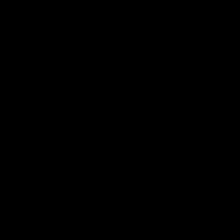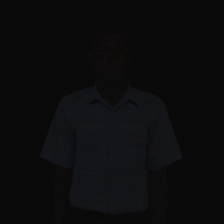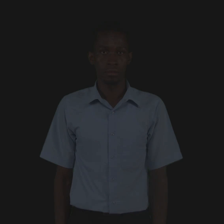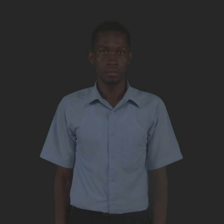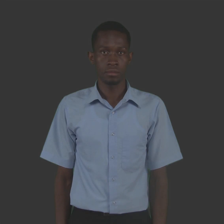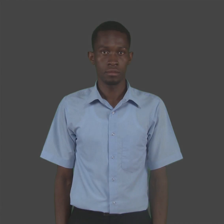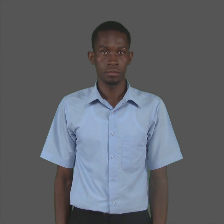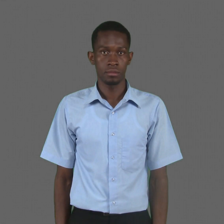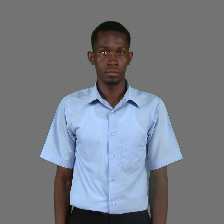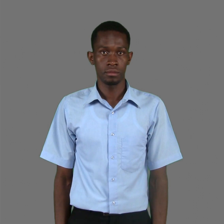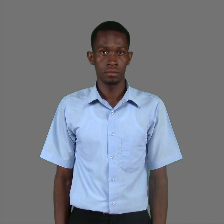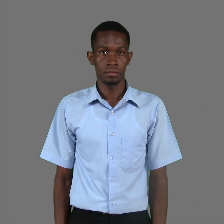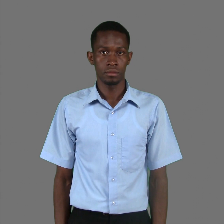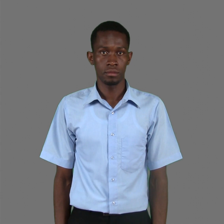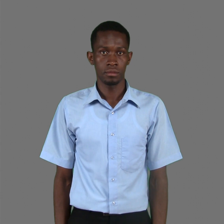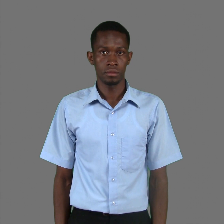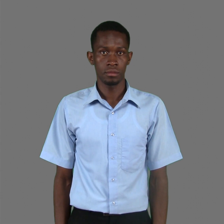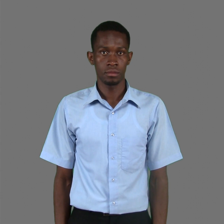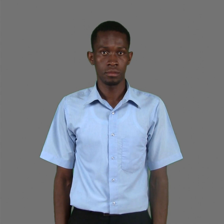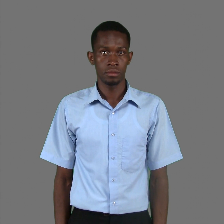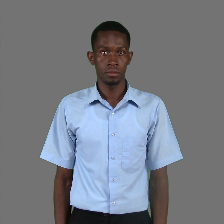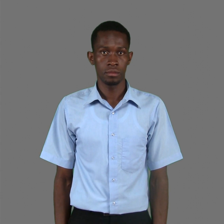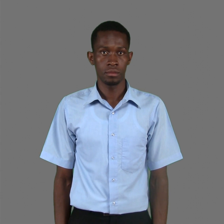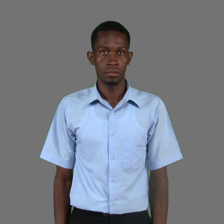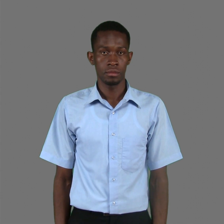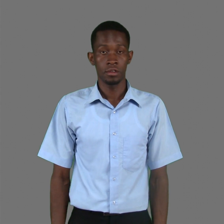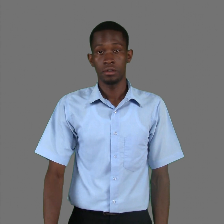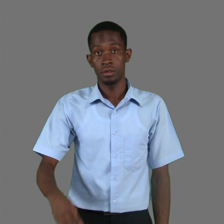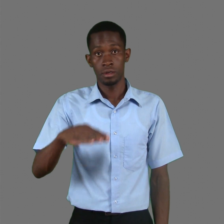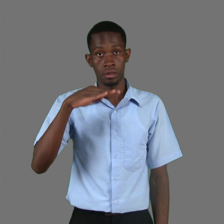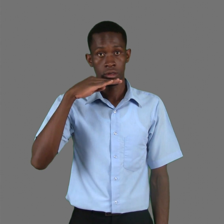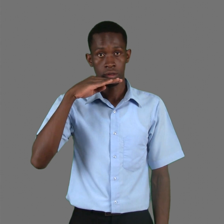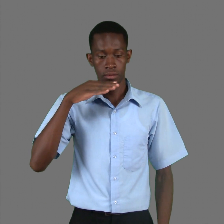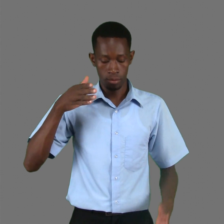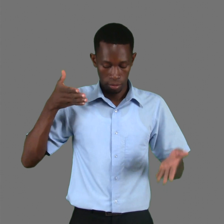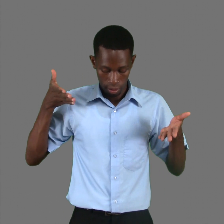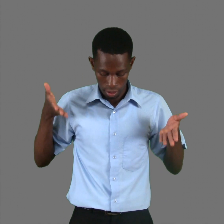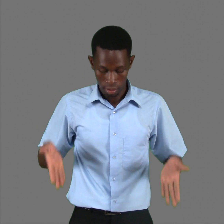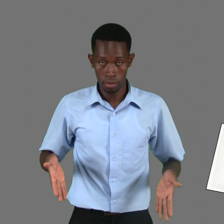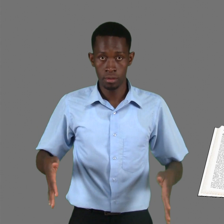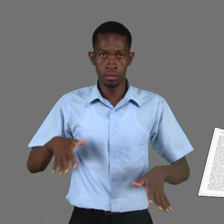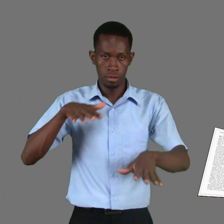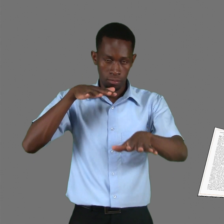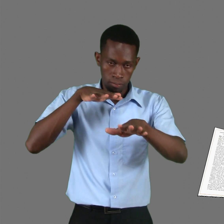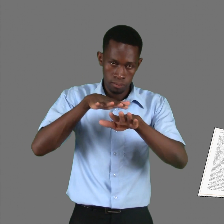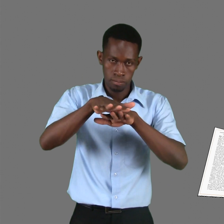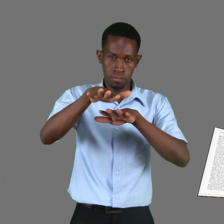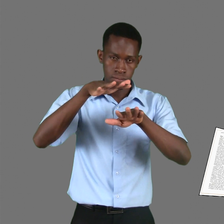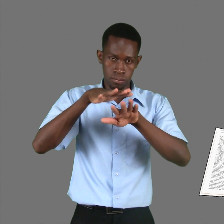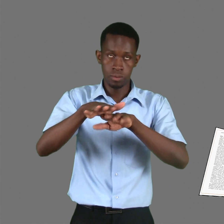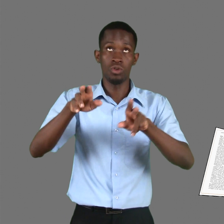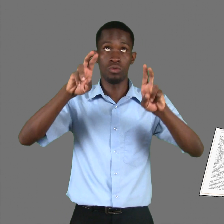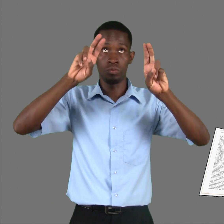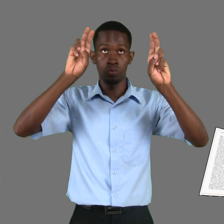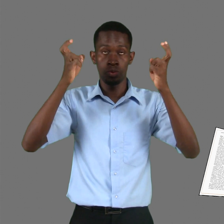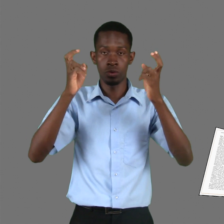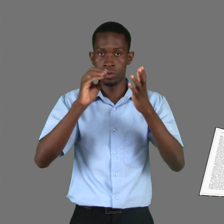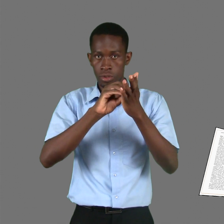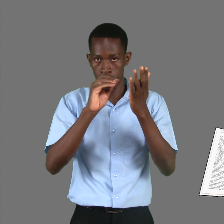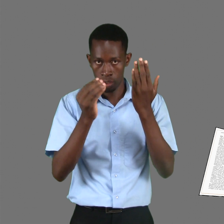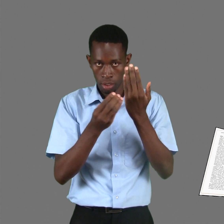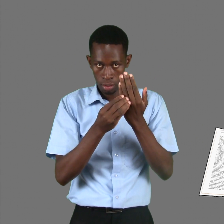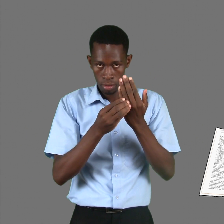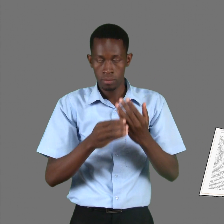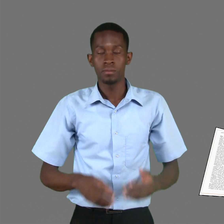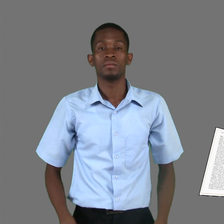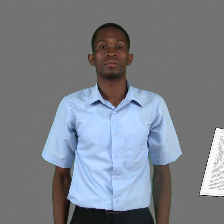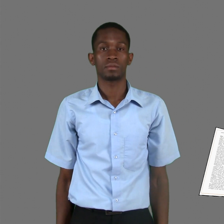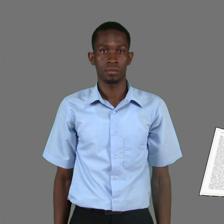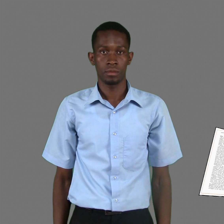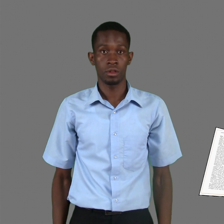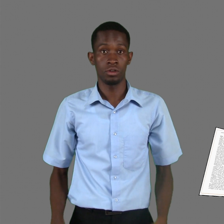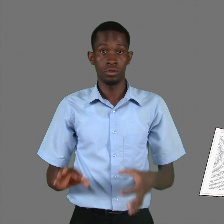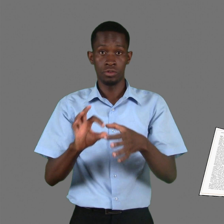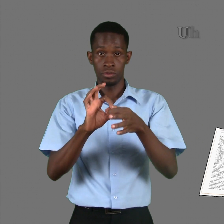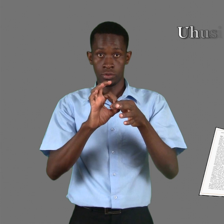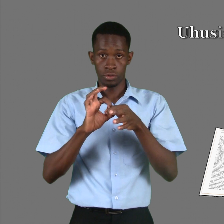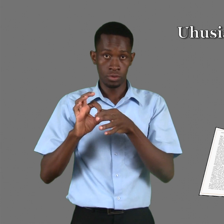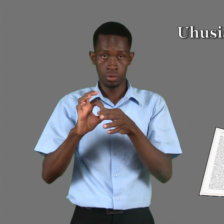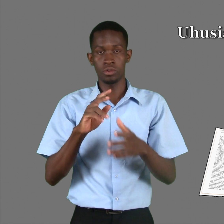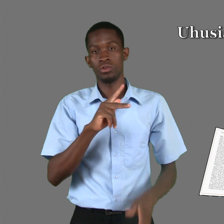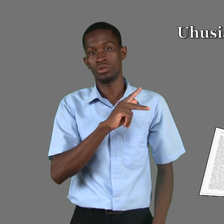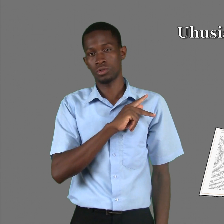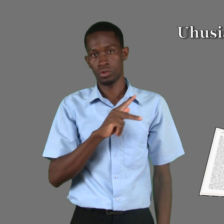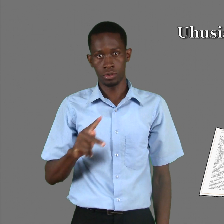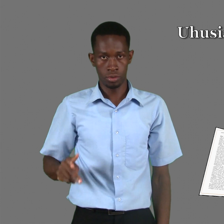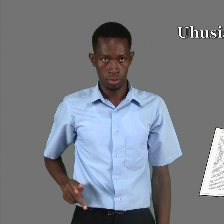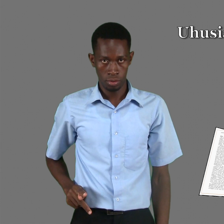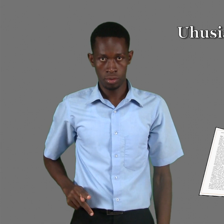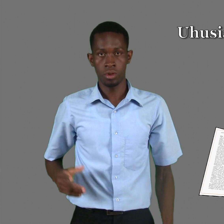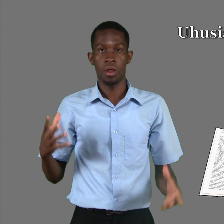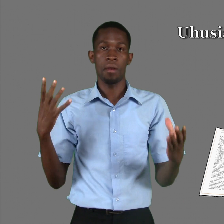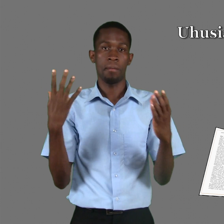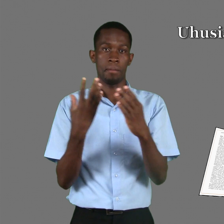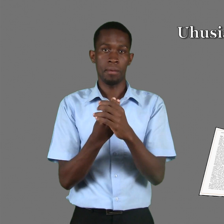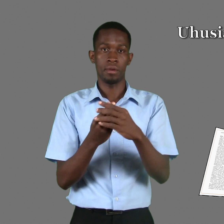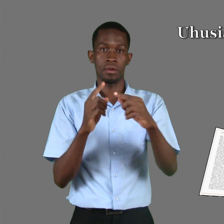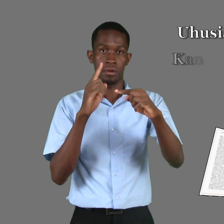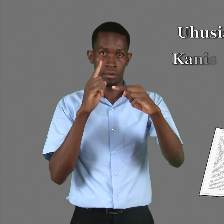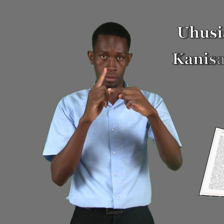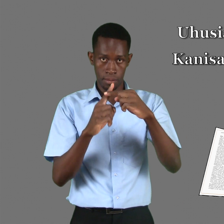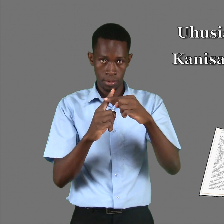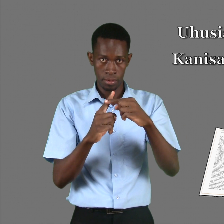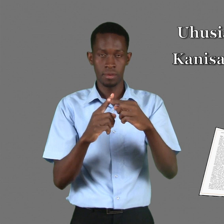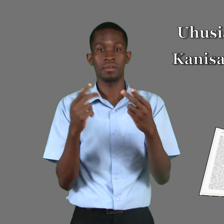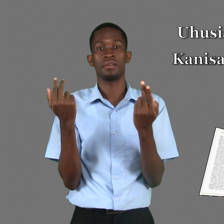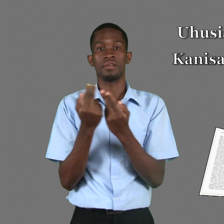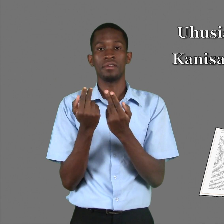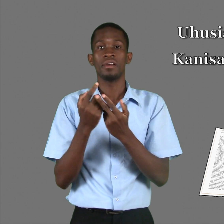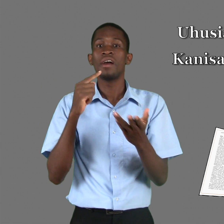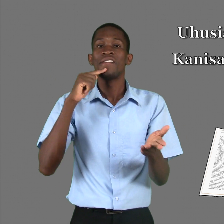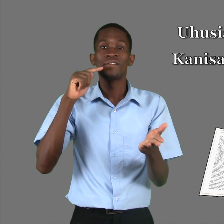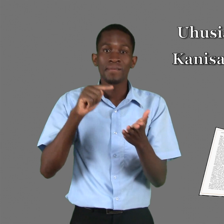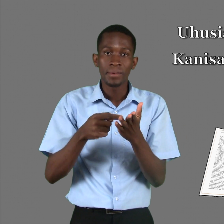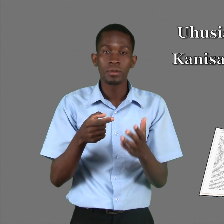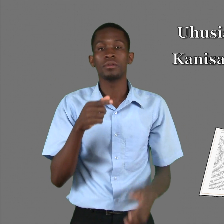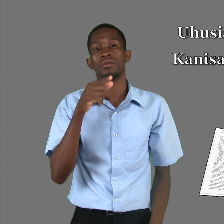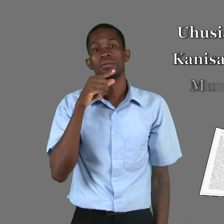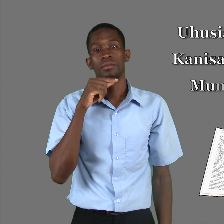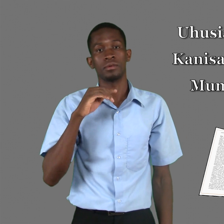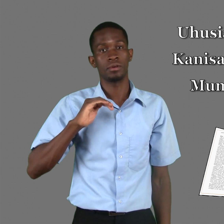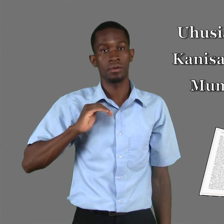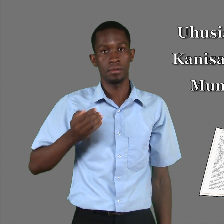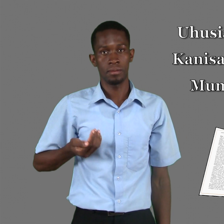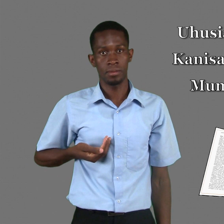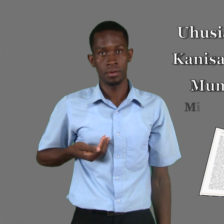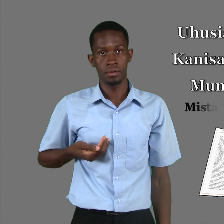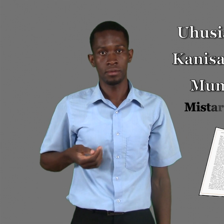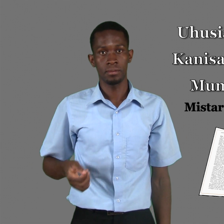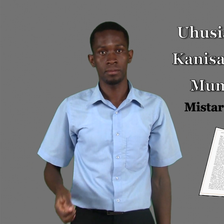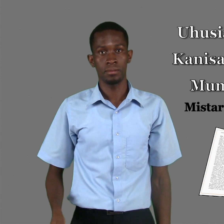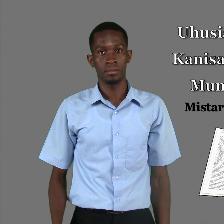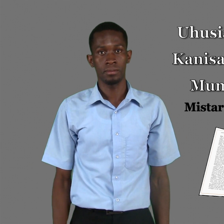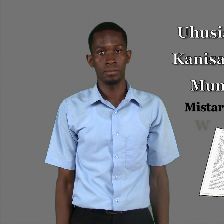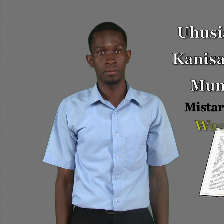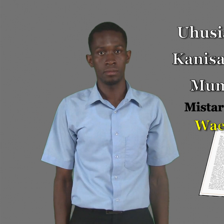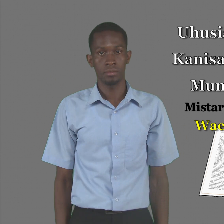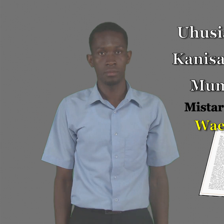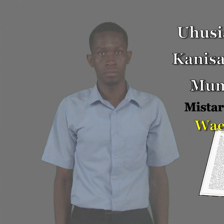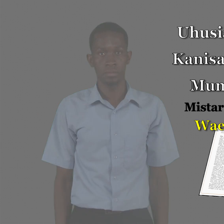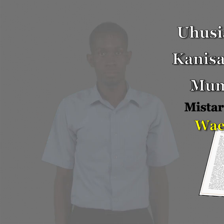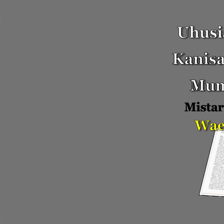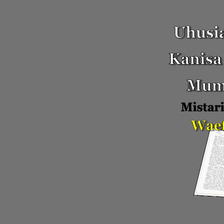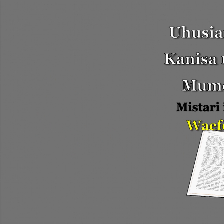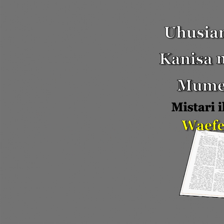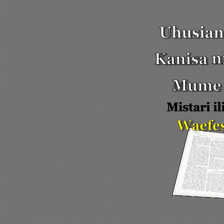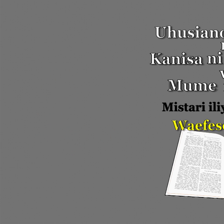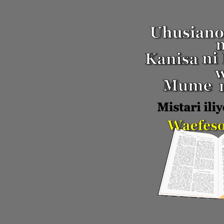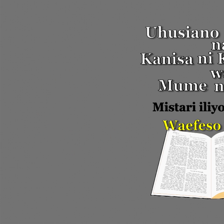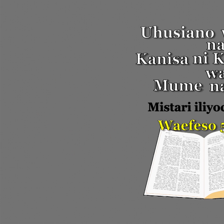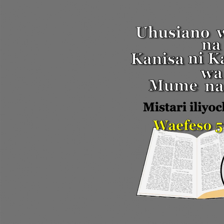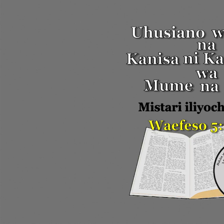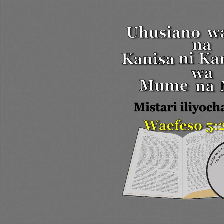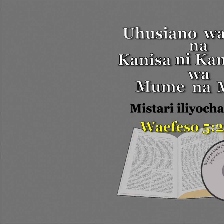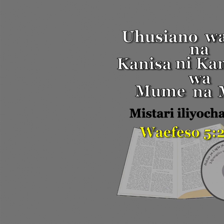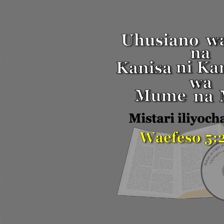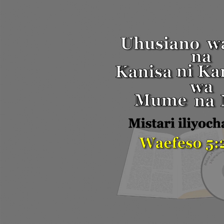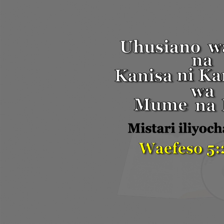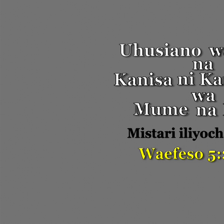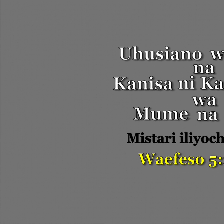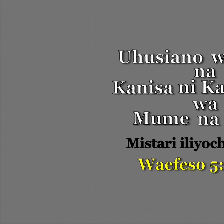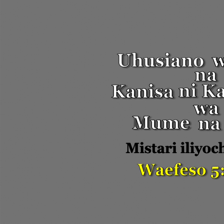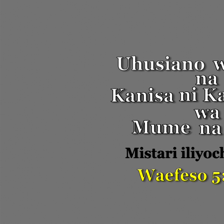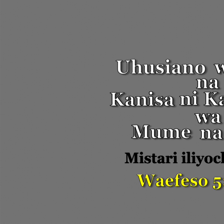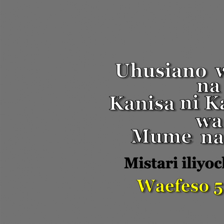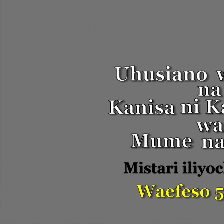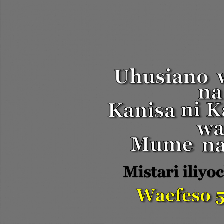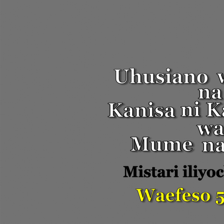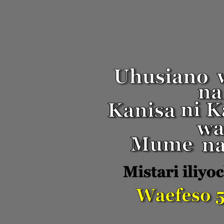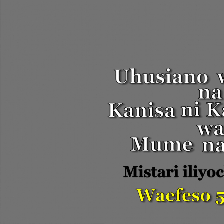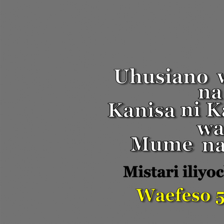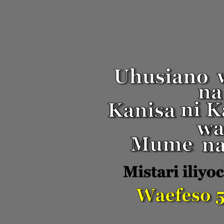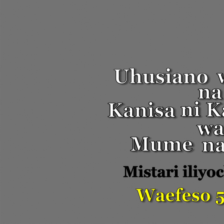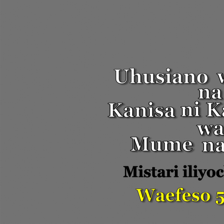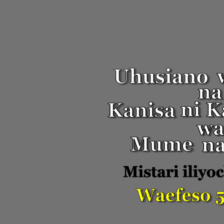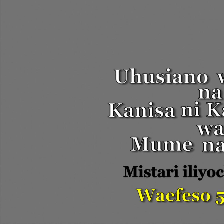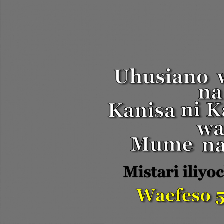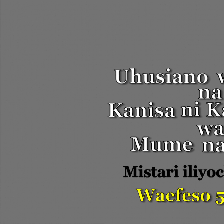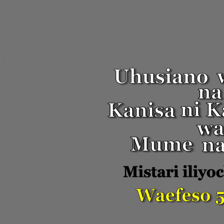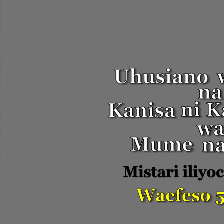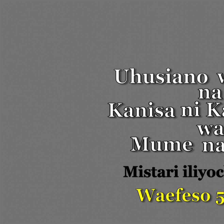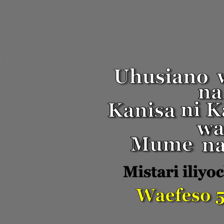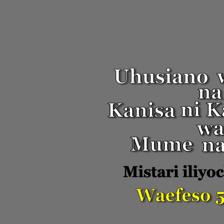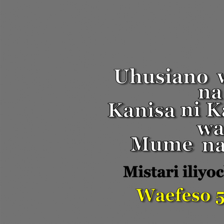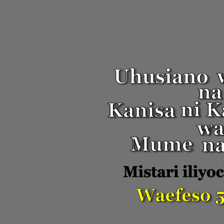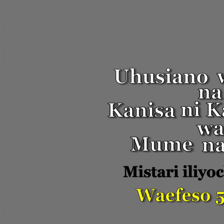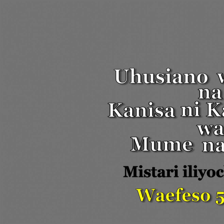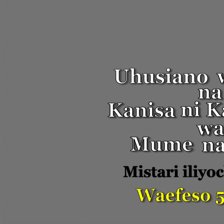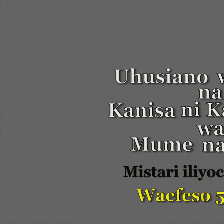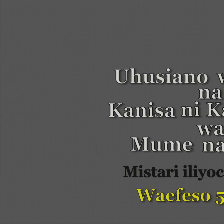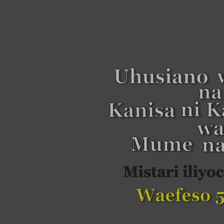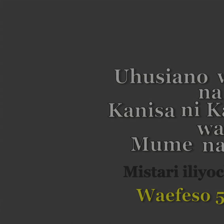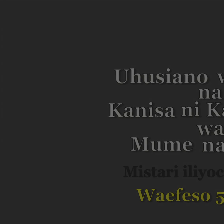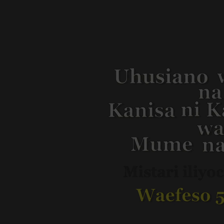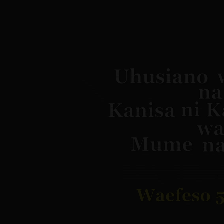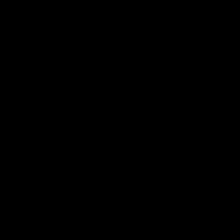Christ and church relationship as example